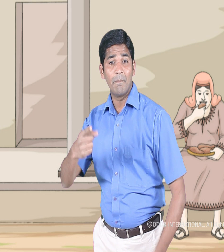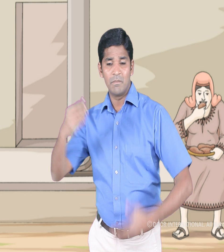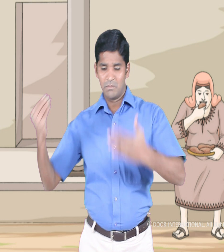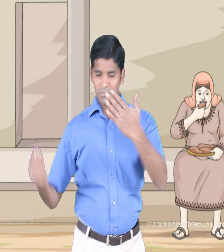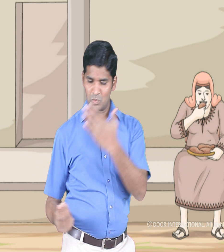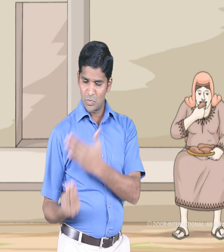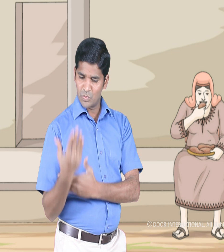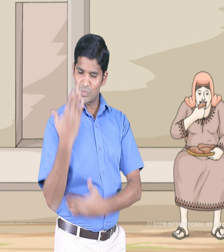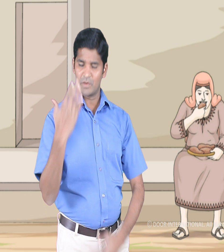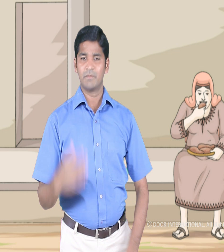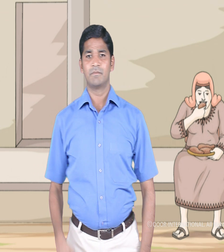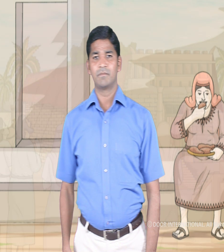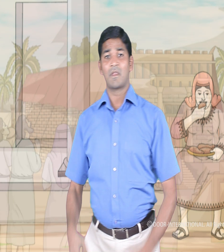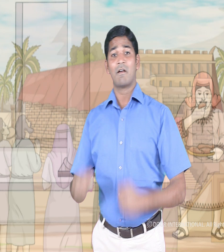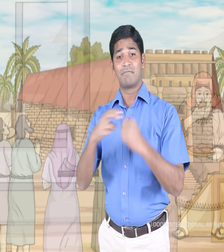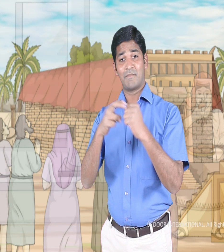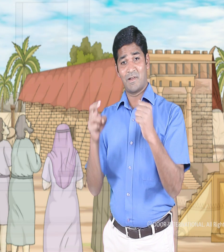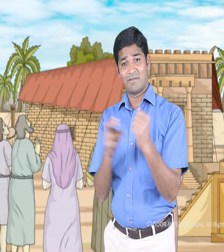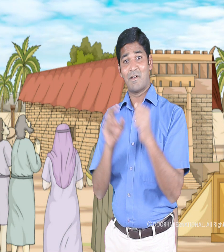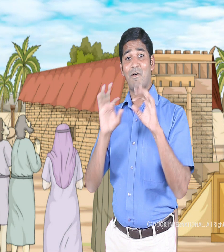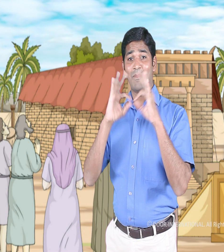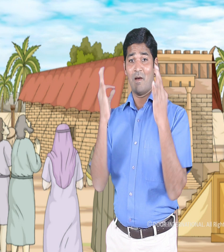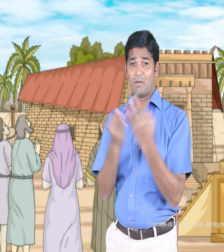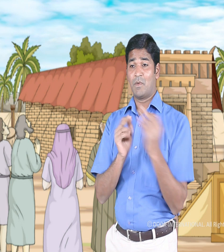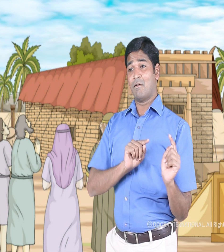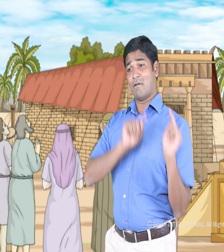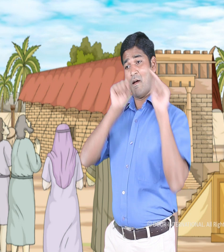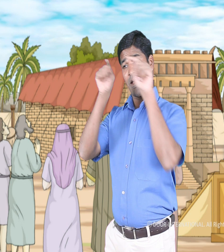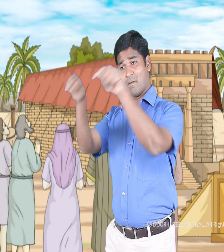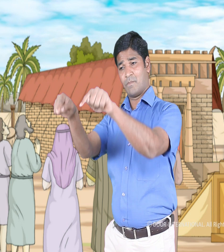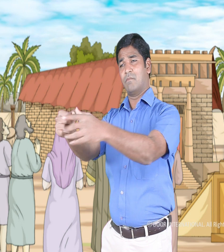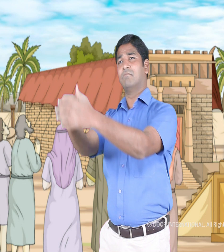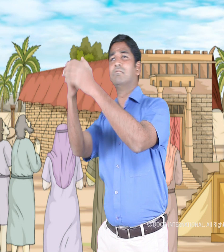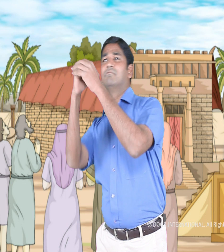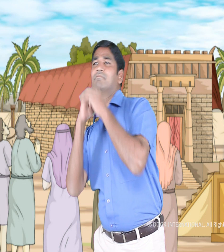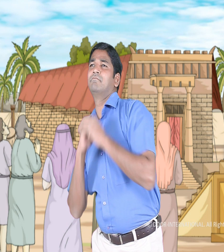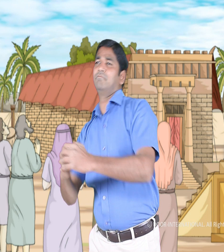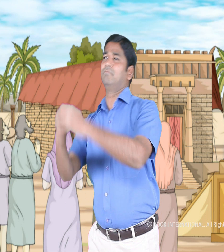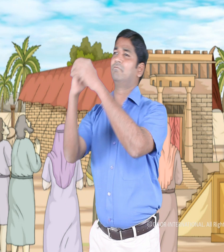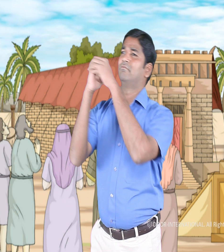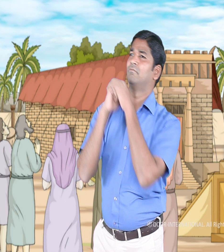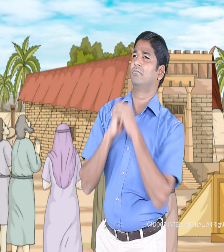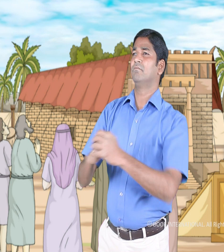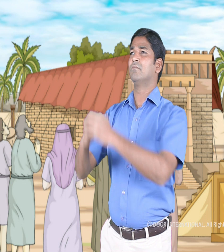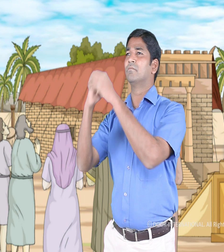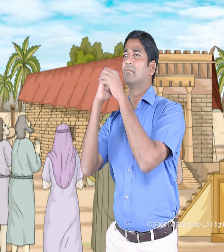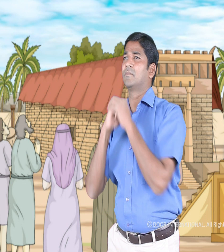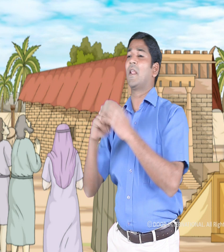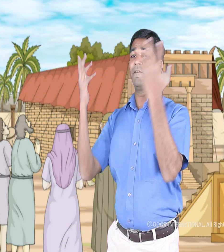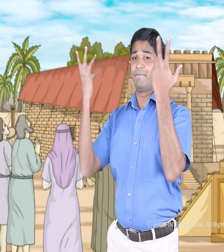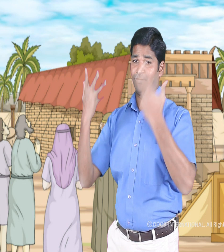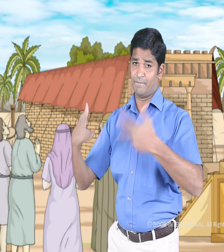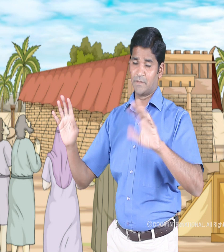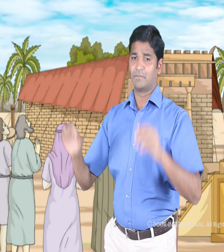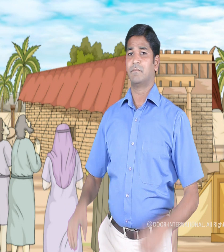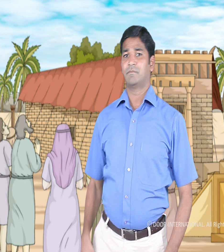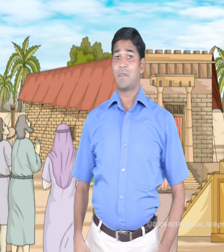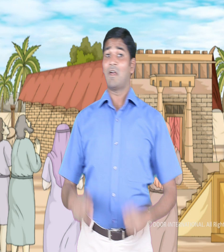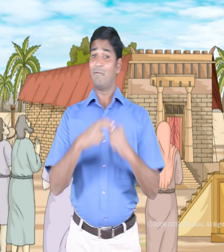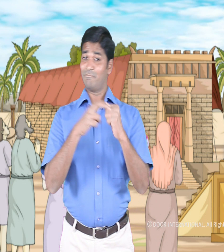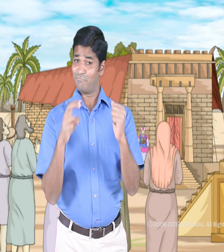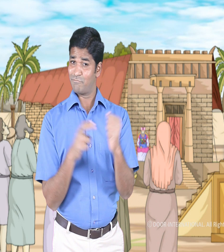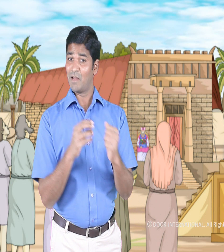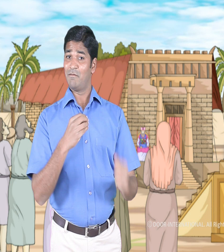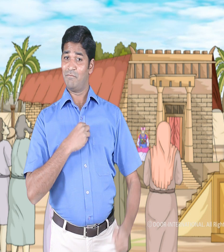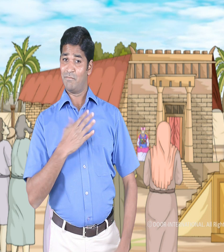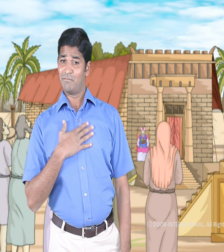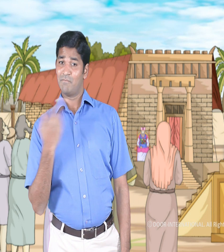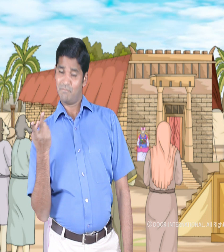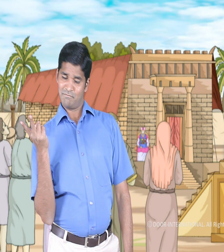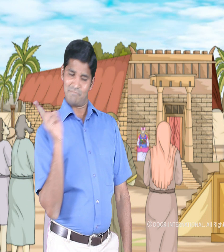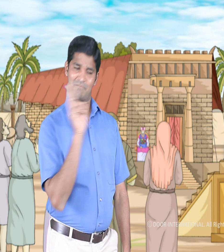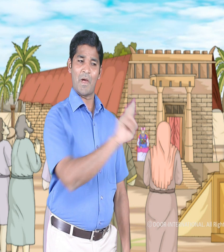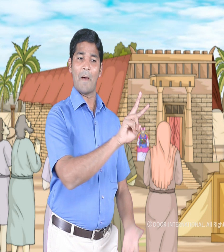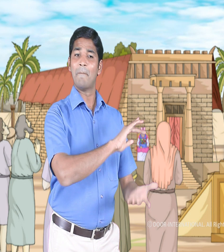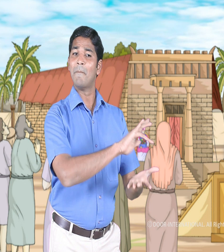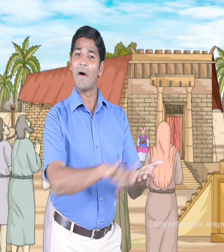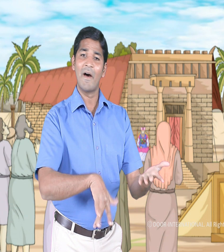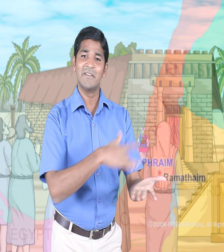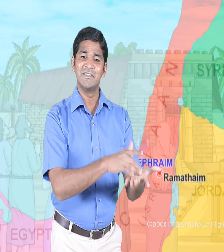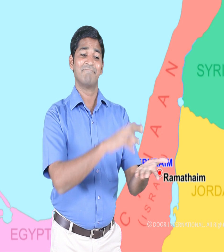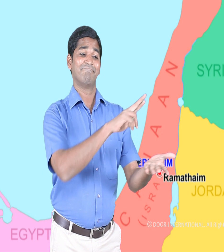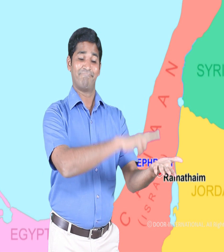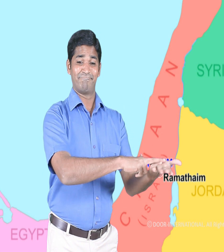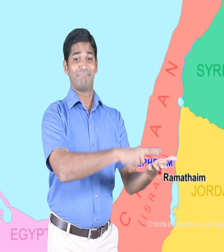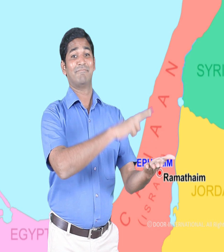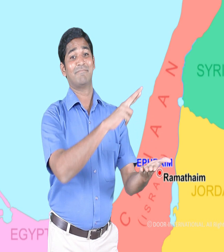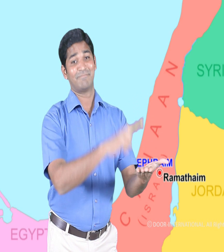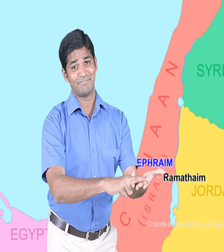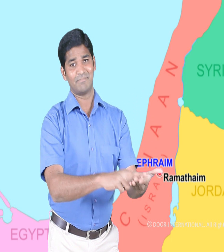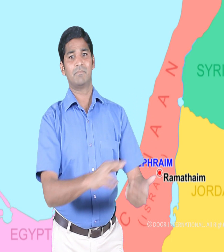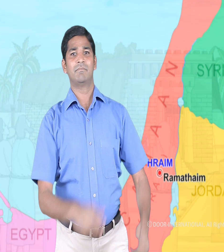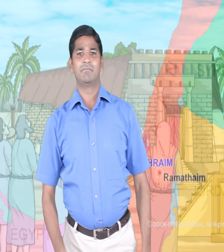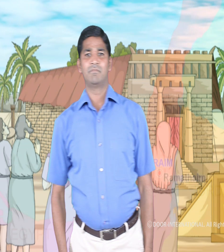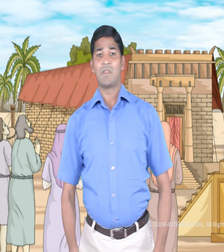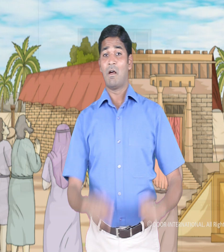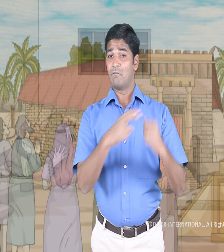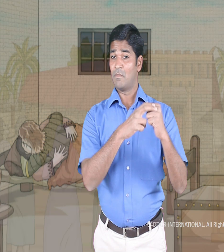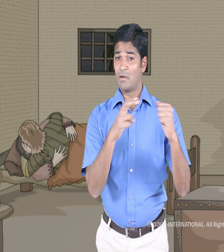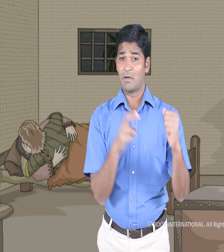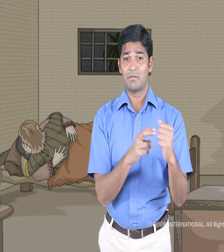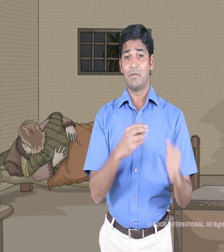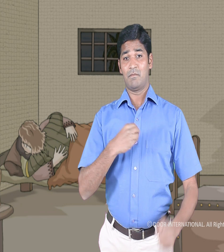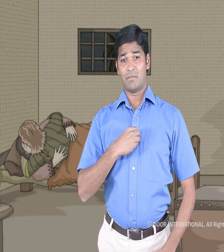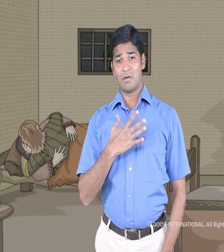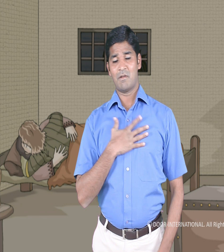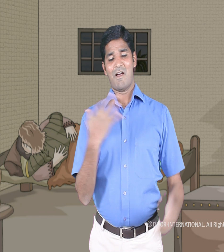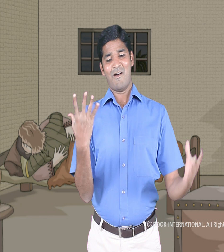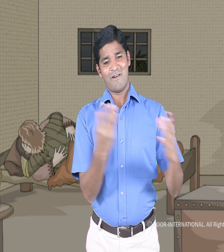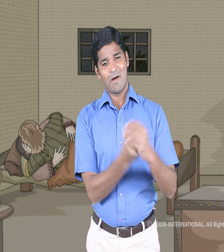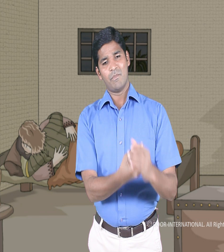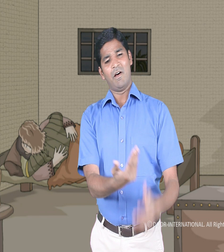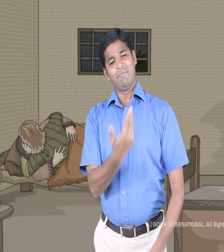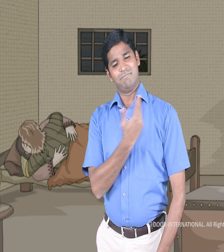The next morning Elkanah and Hannah got up early to bow in worship before the LORD, and then returned home to Ramah.